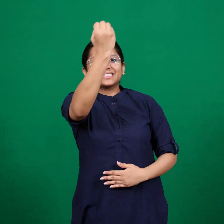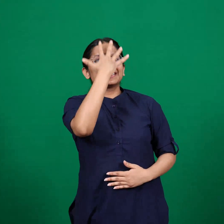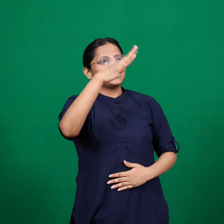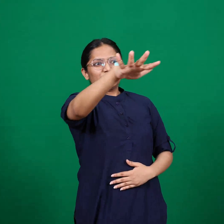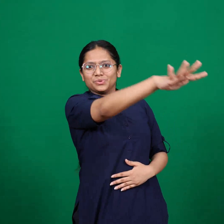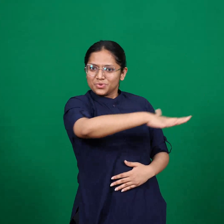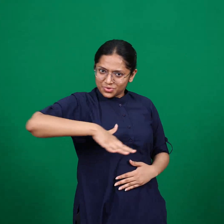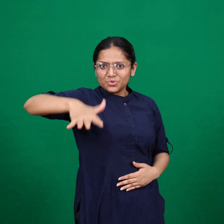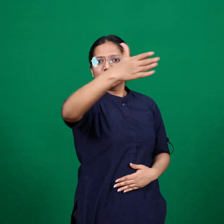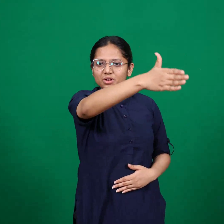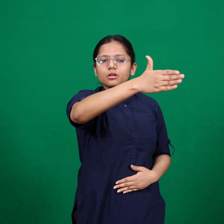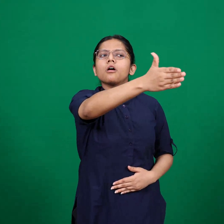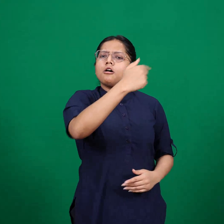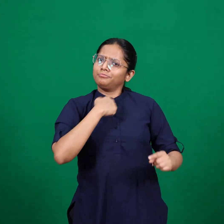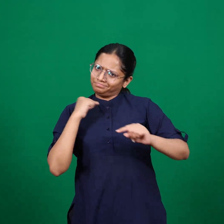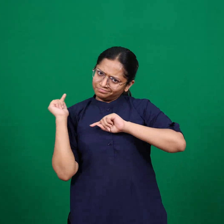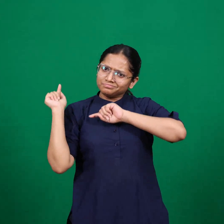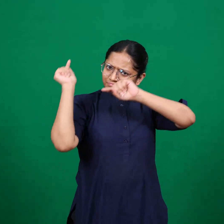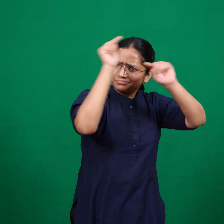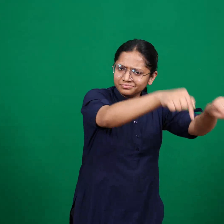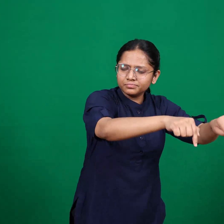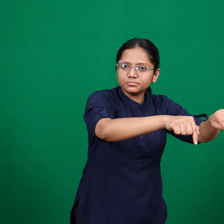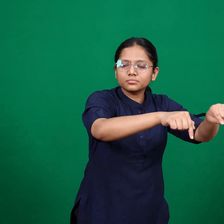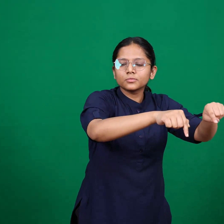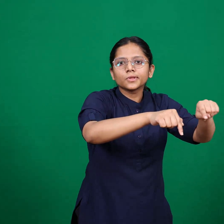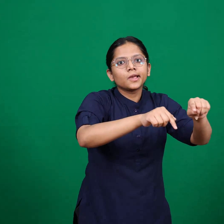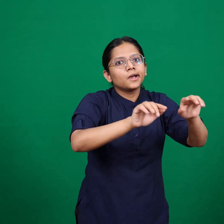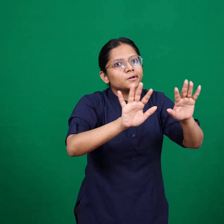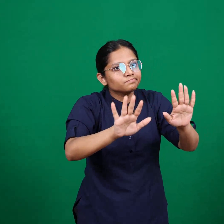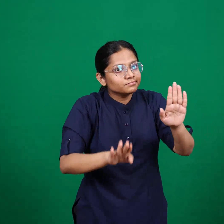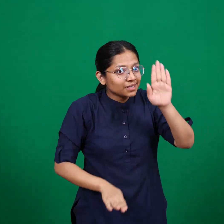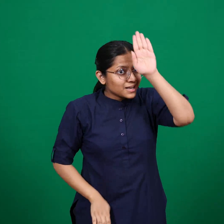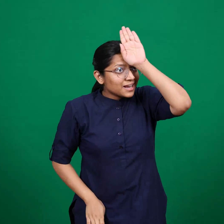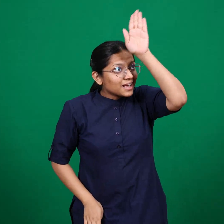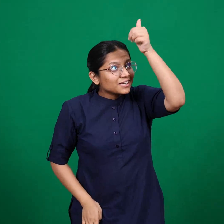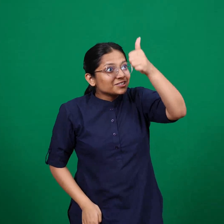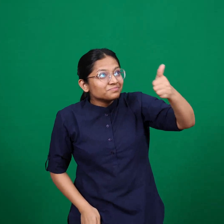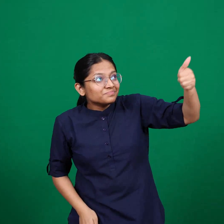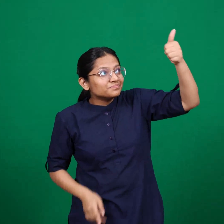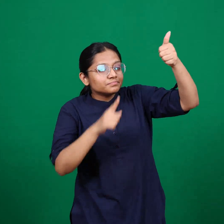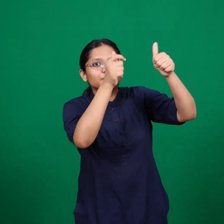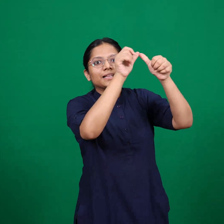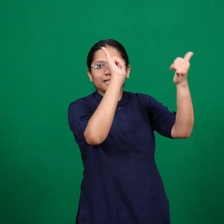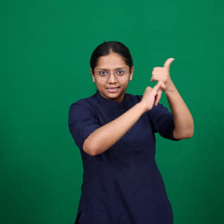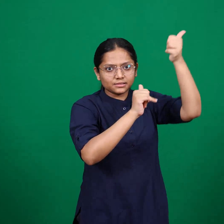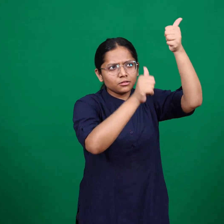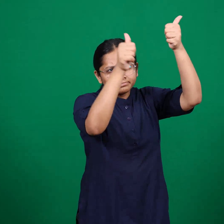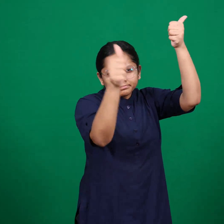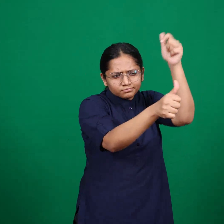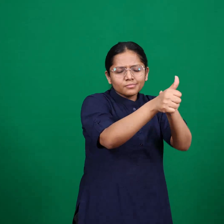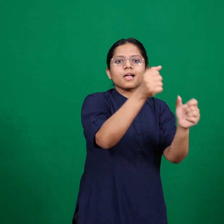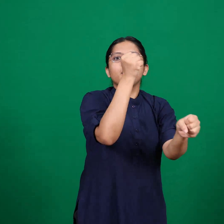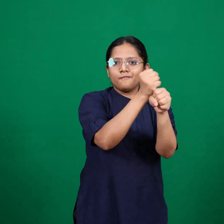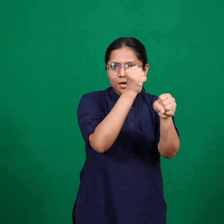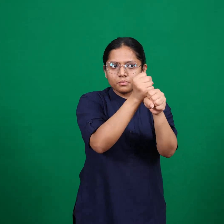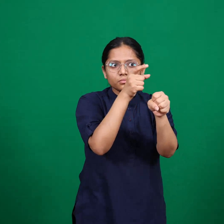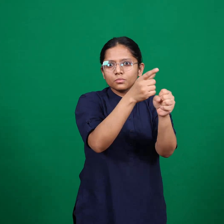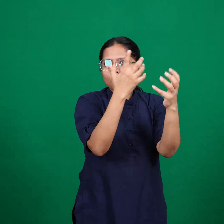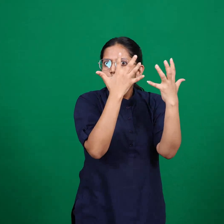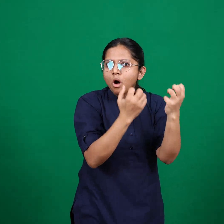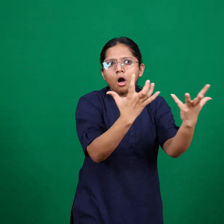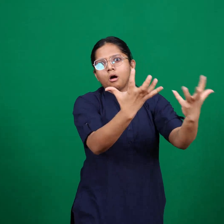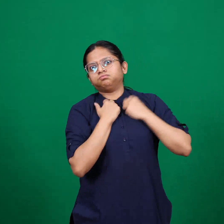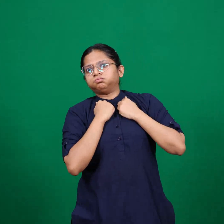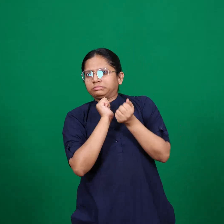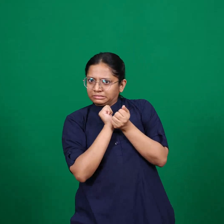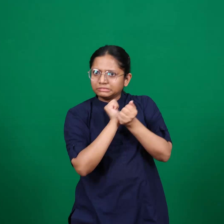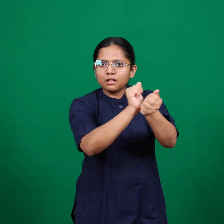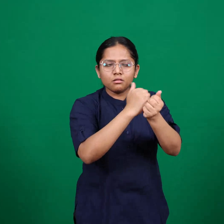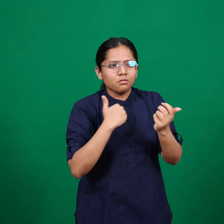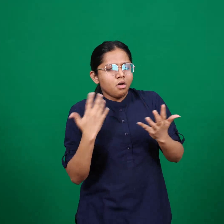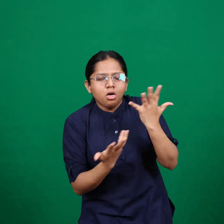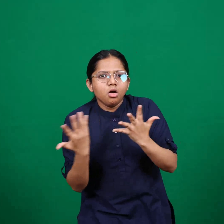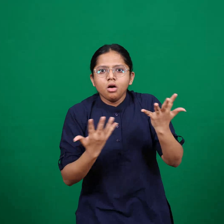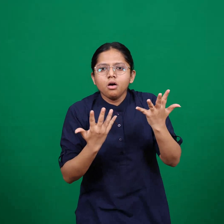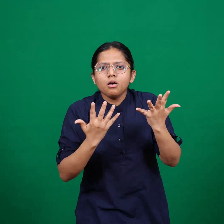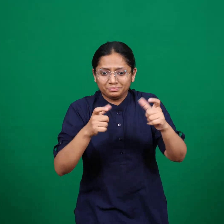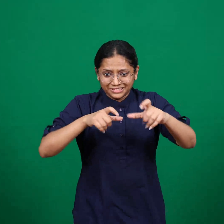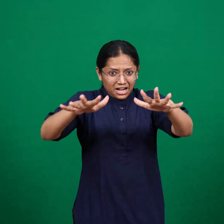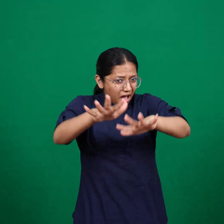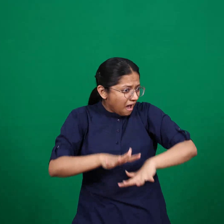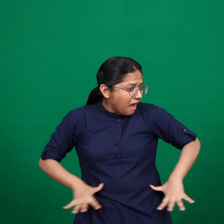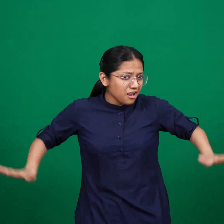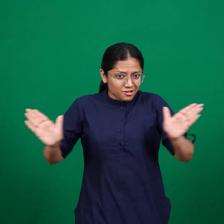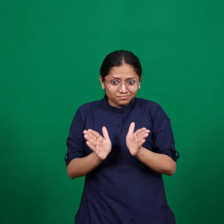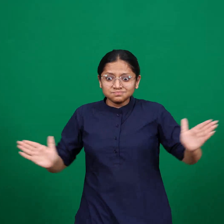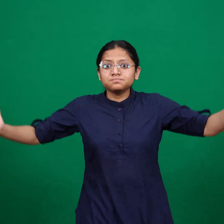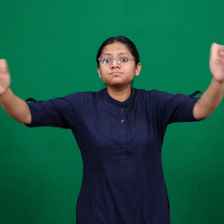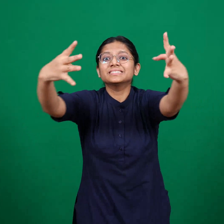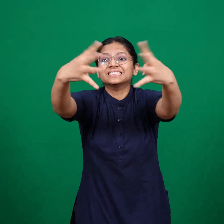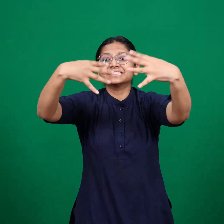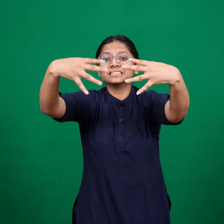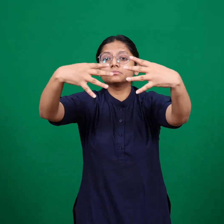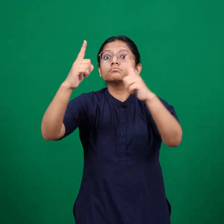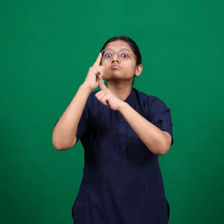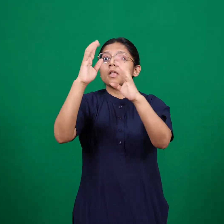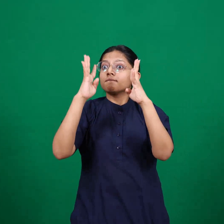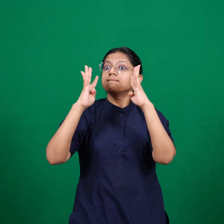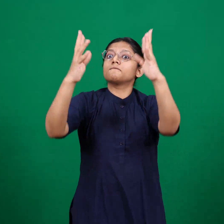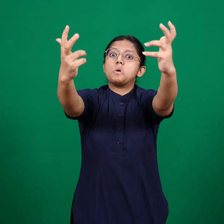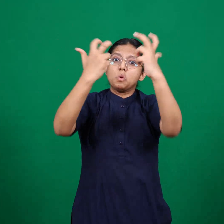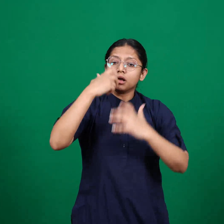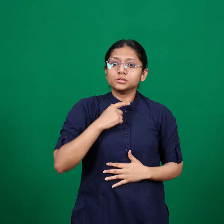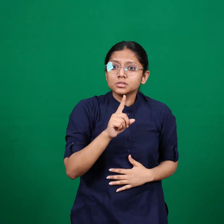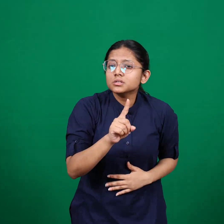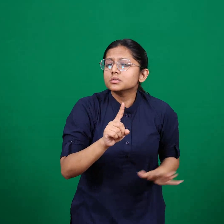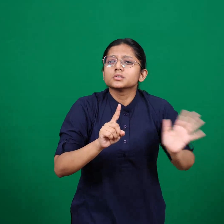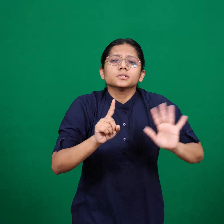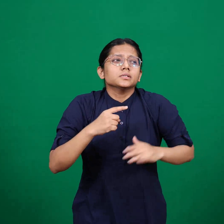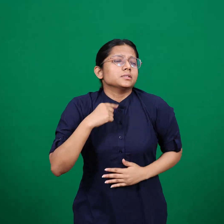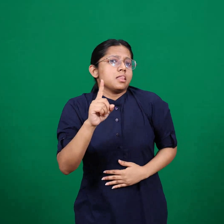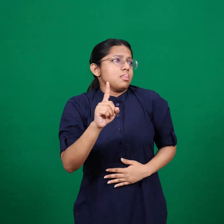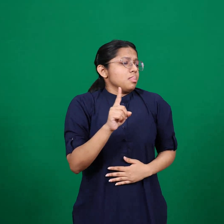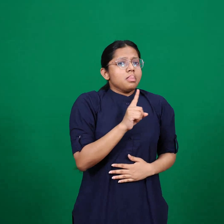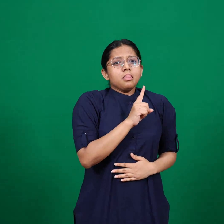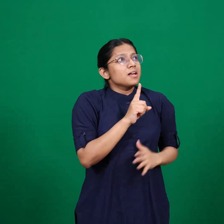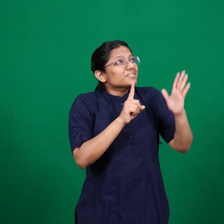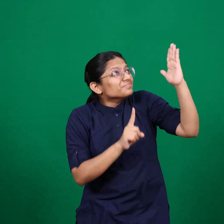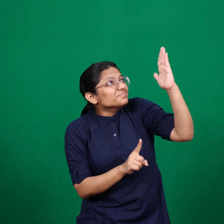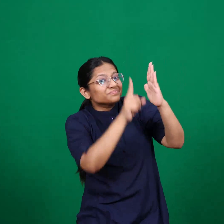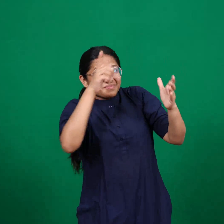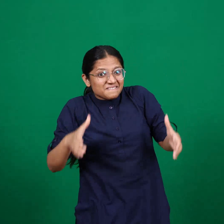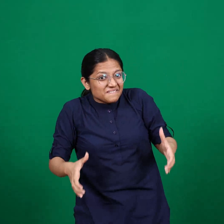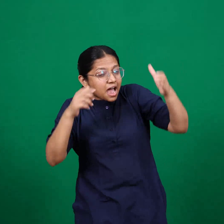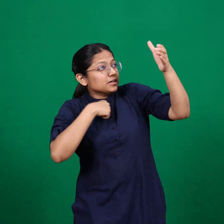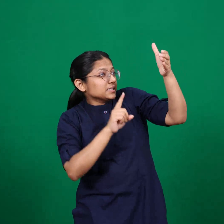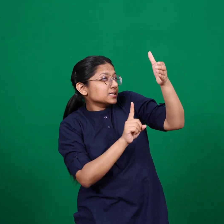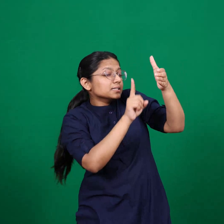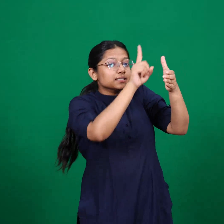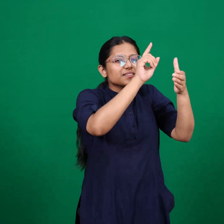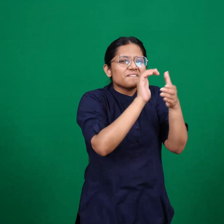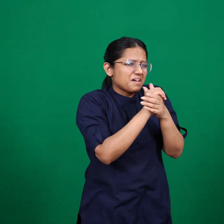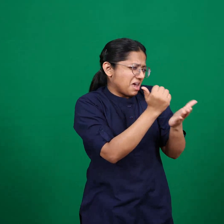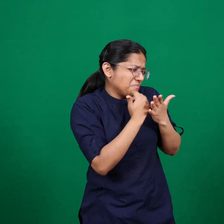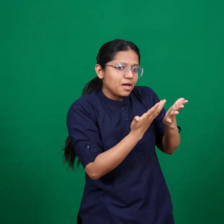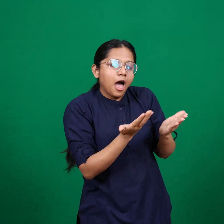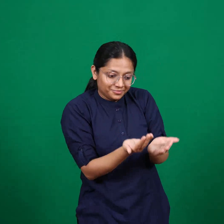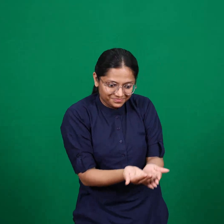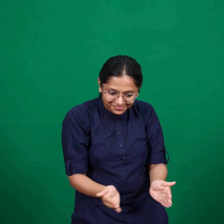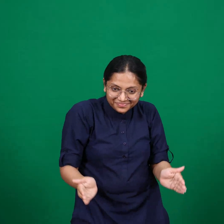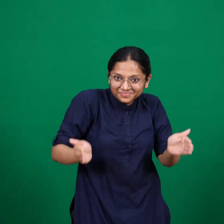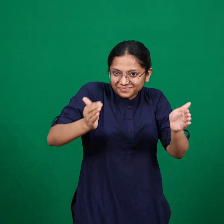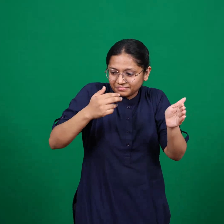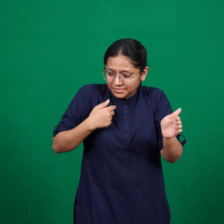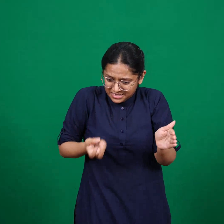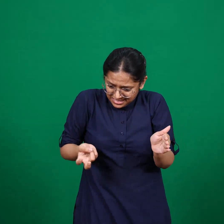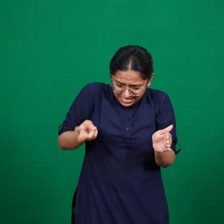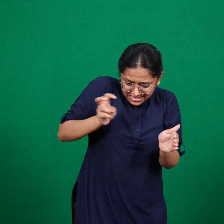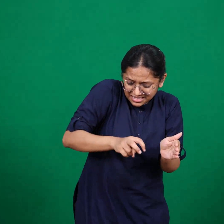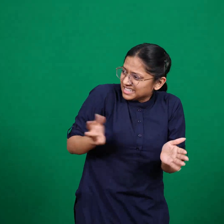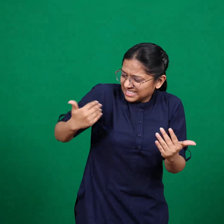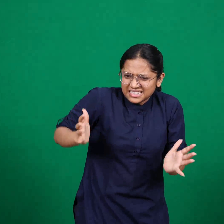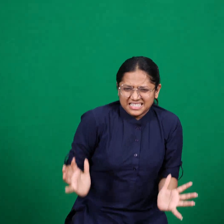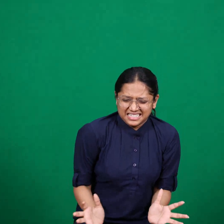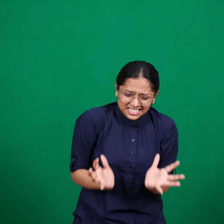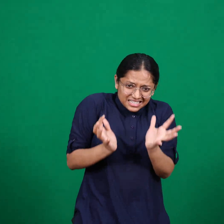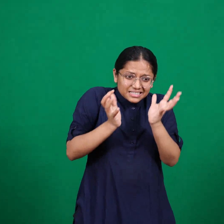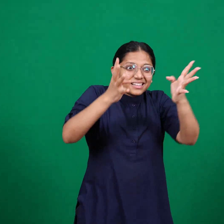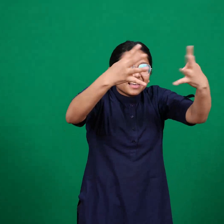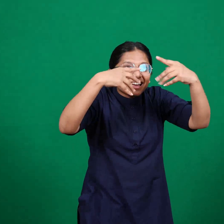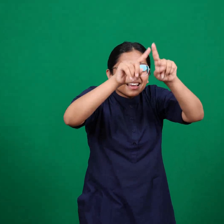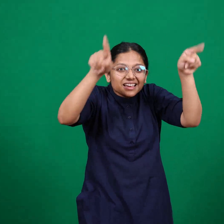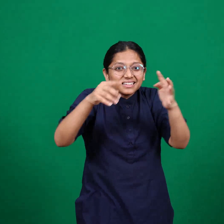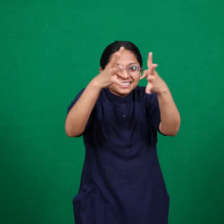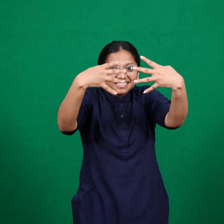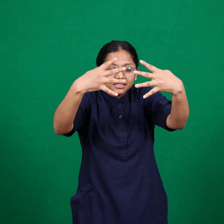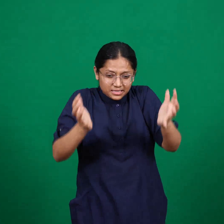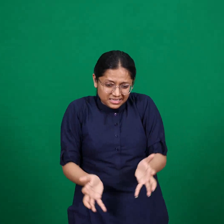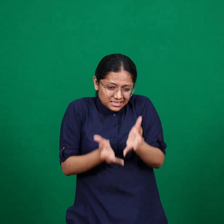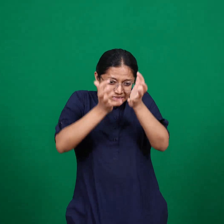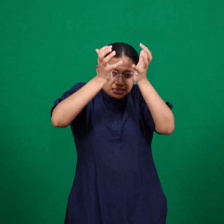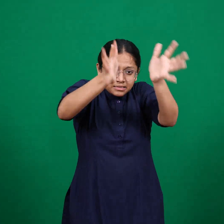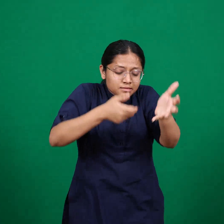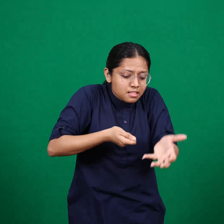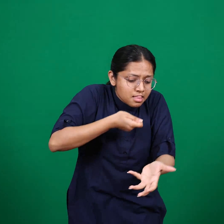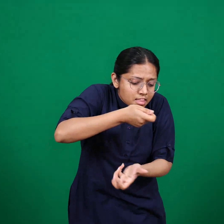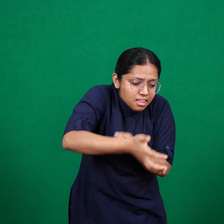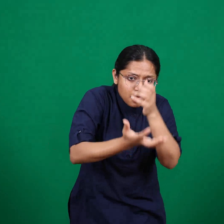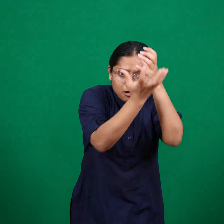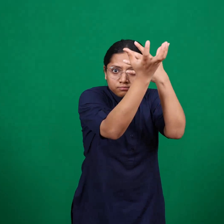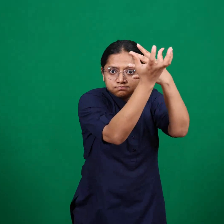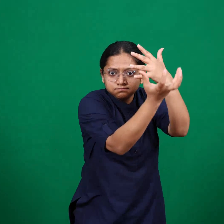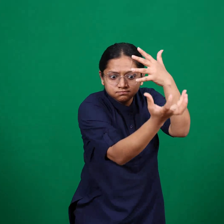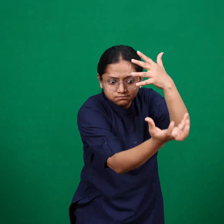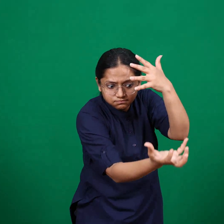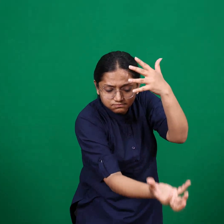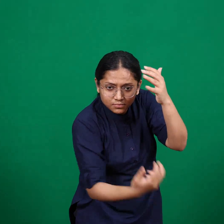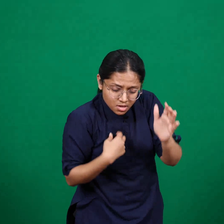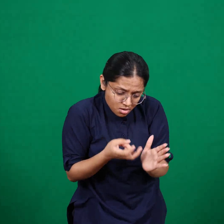In Damascus, the governor under King Aretas secured the city of the Damascenes in order to arrest me.